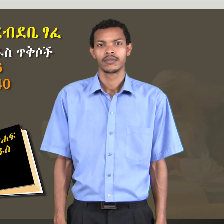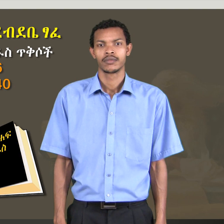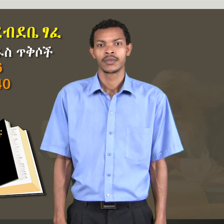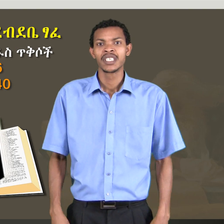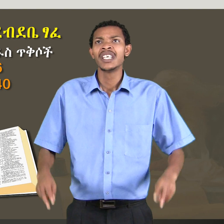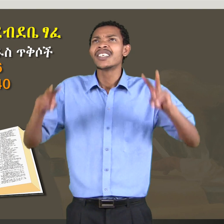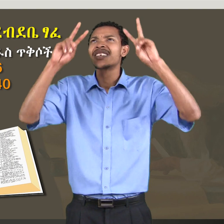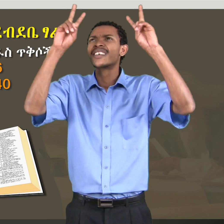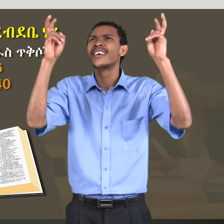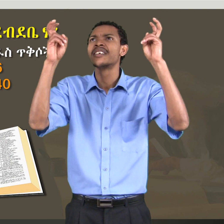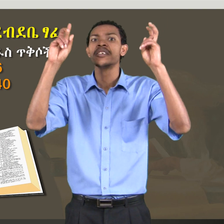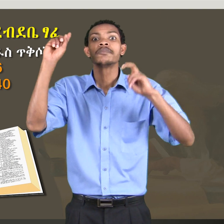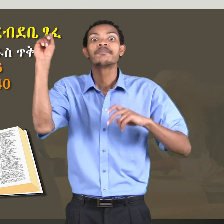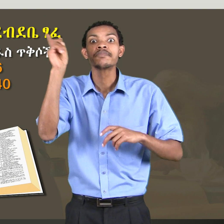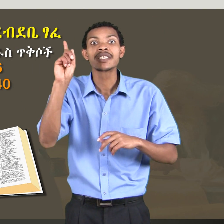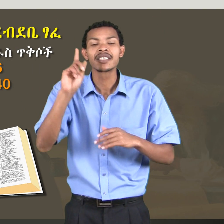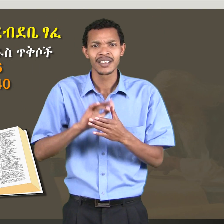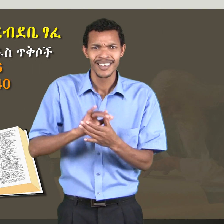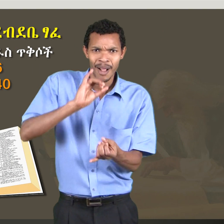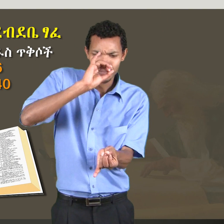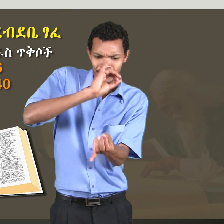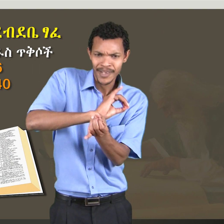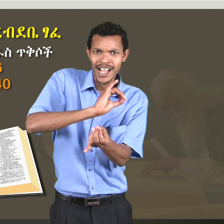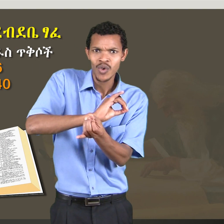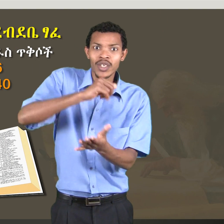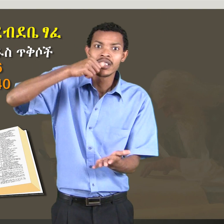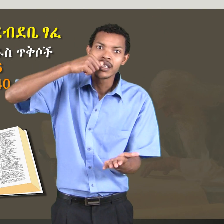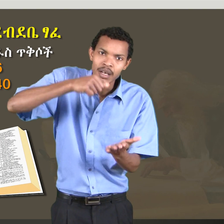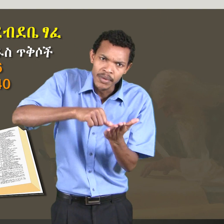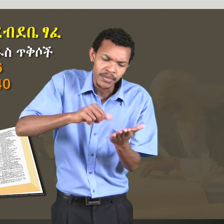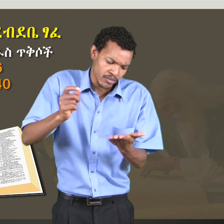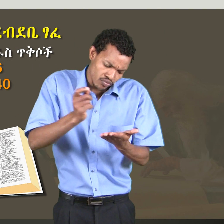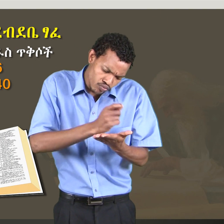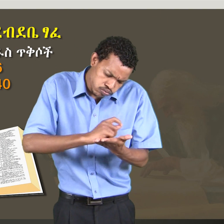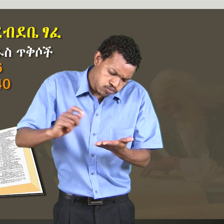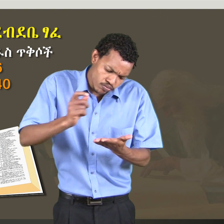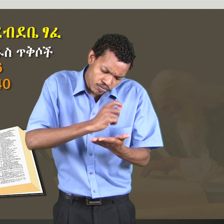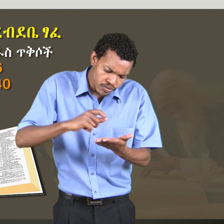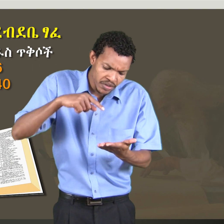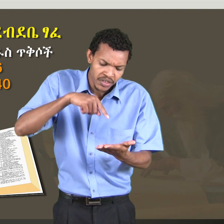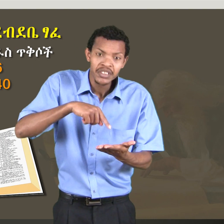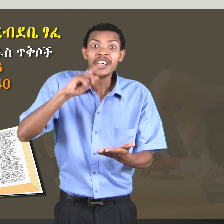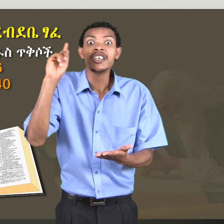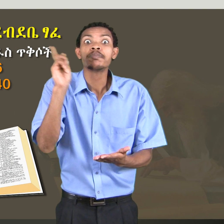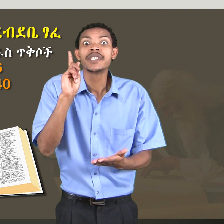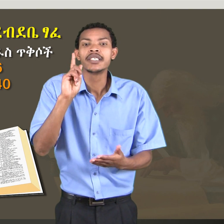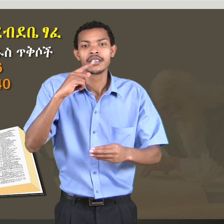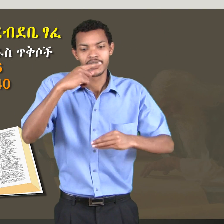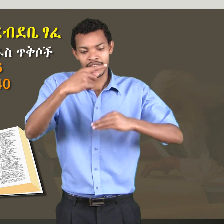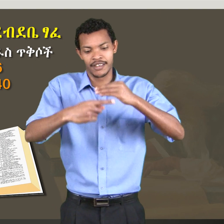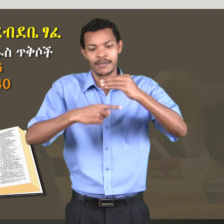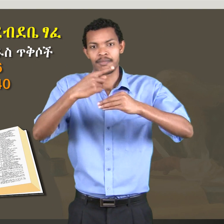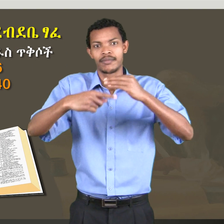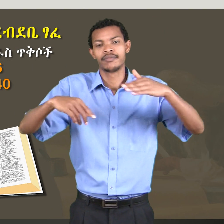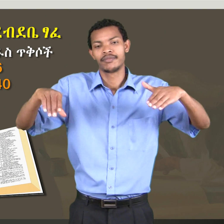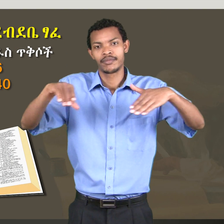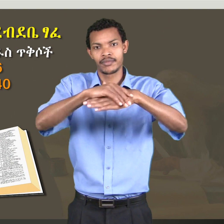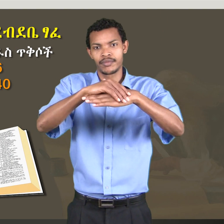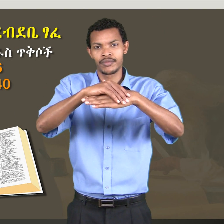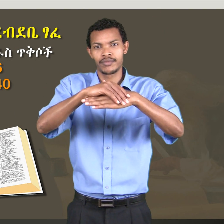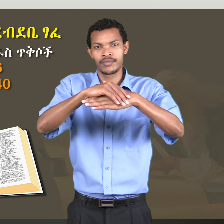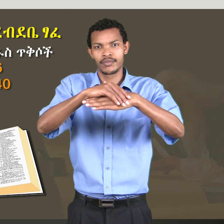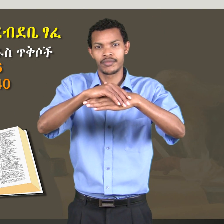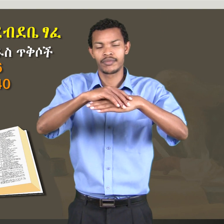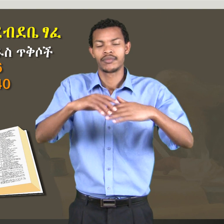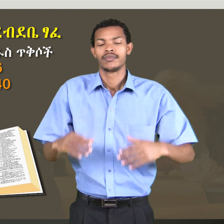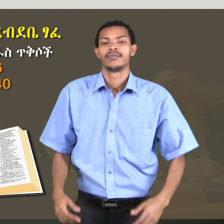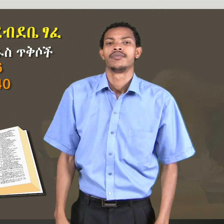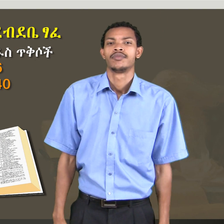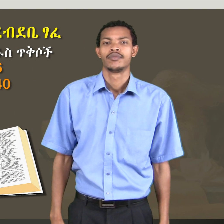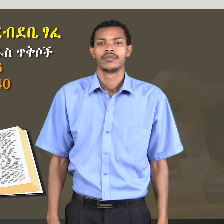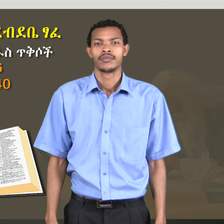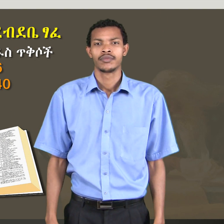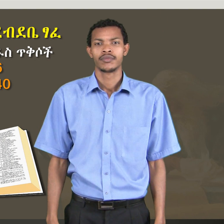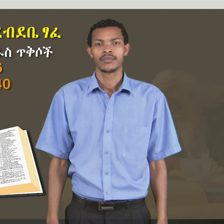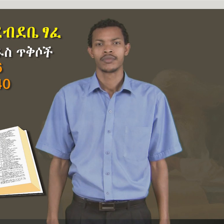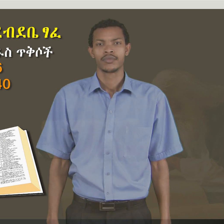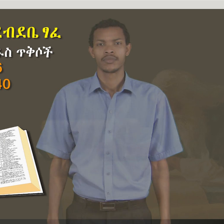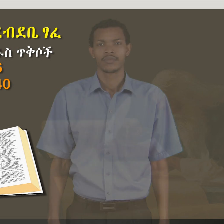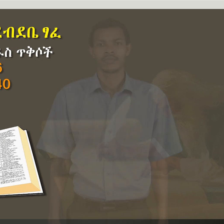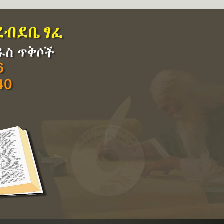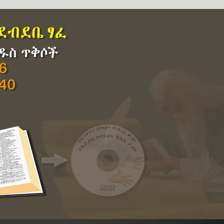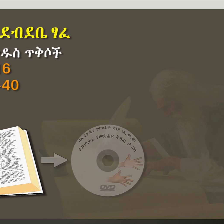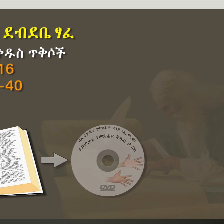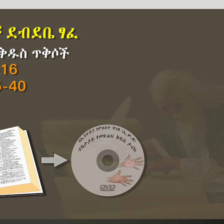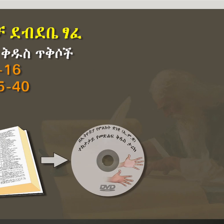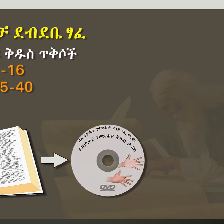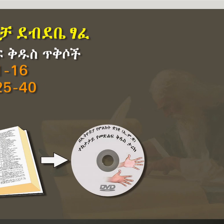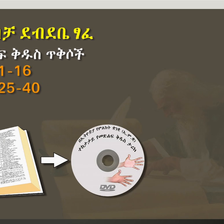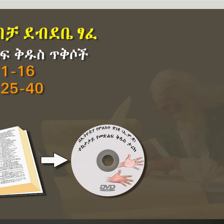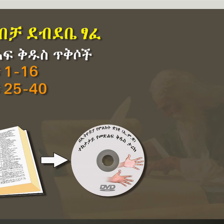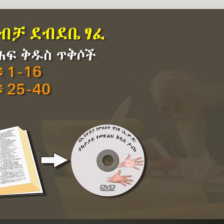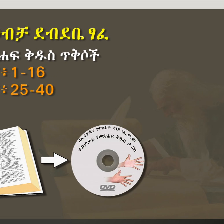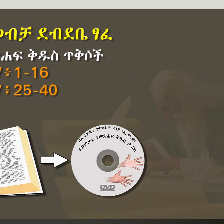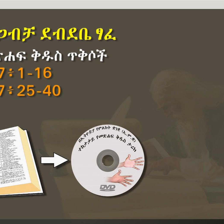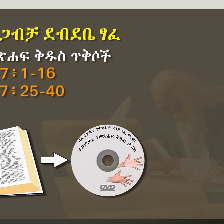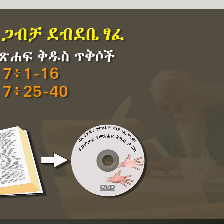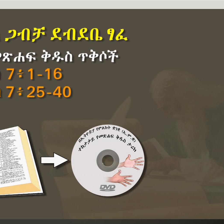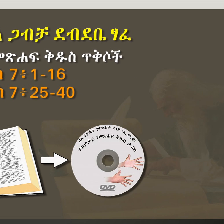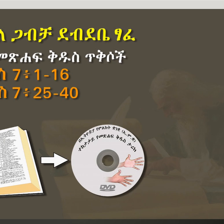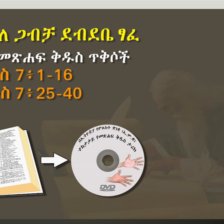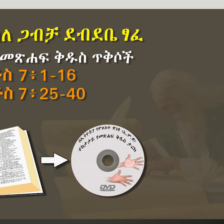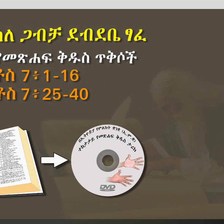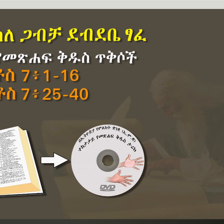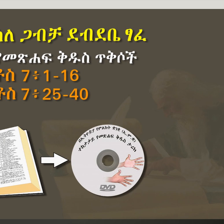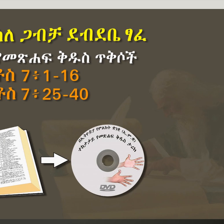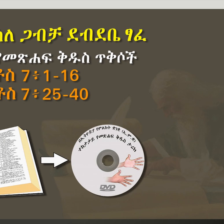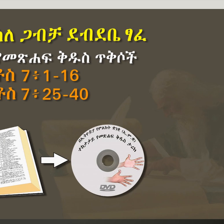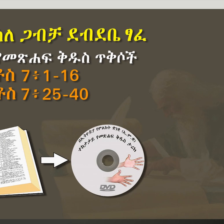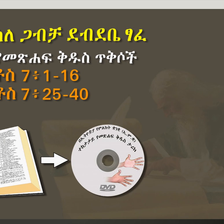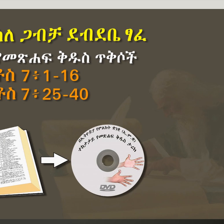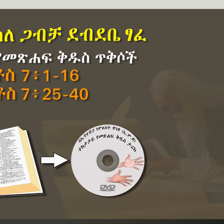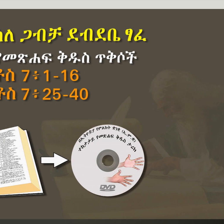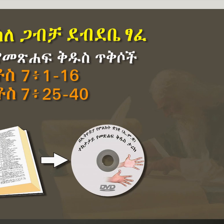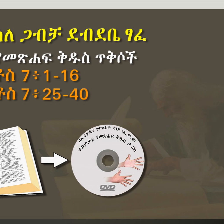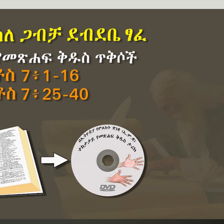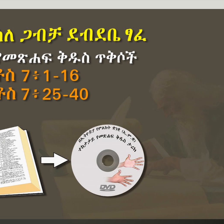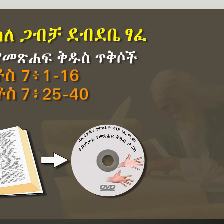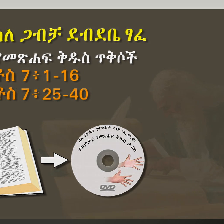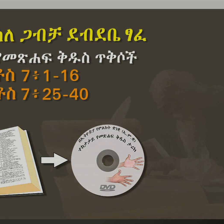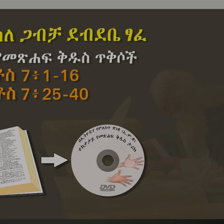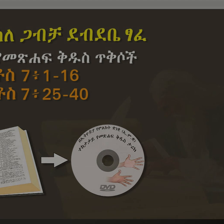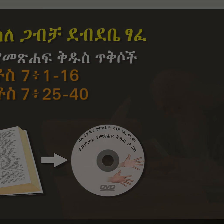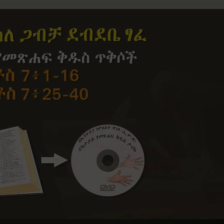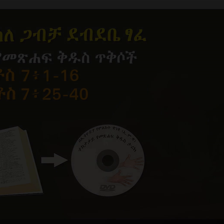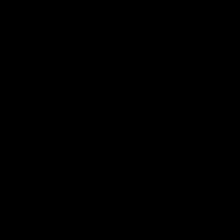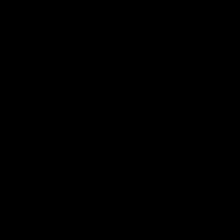Paul teaches about marriage